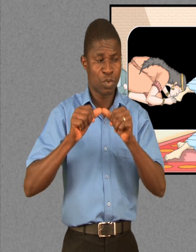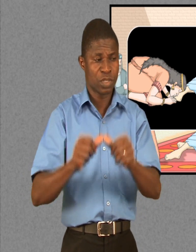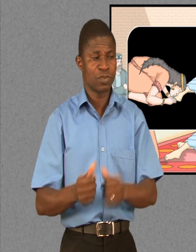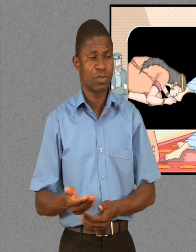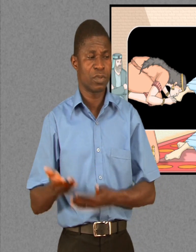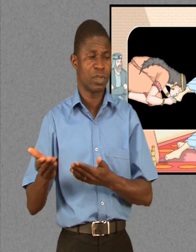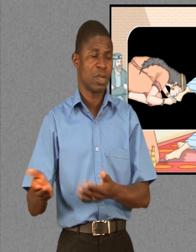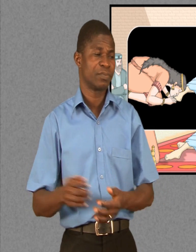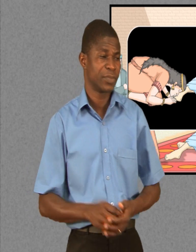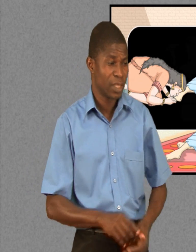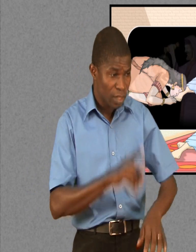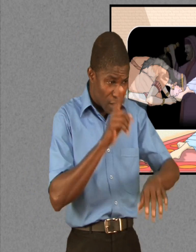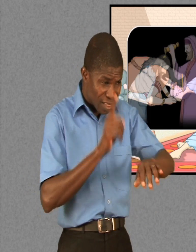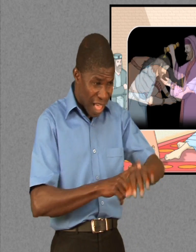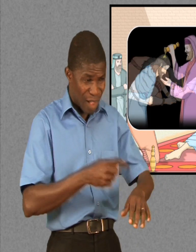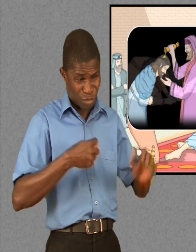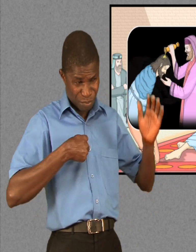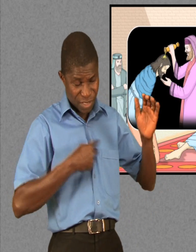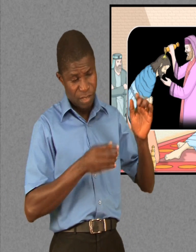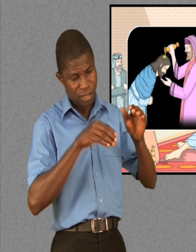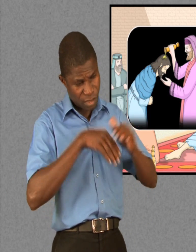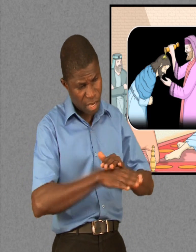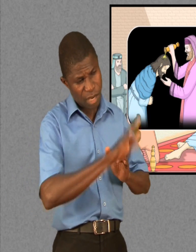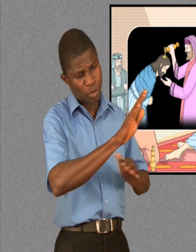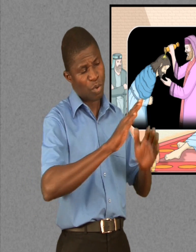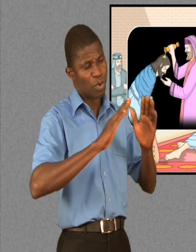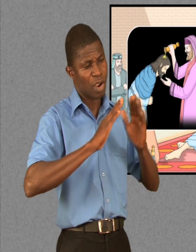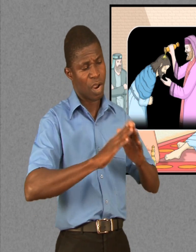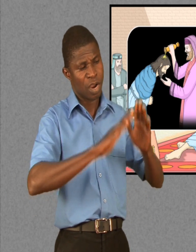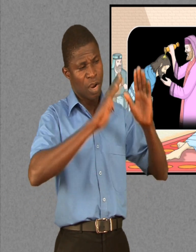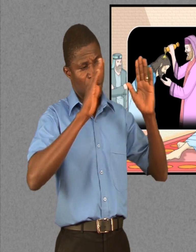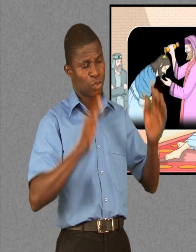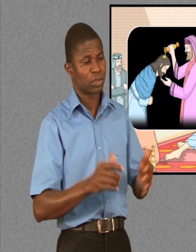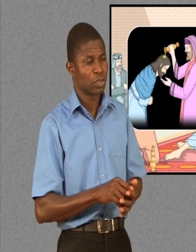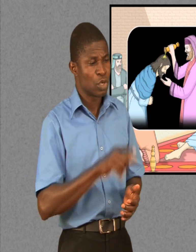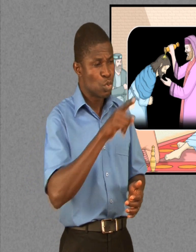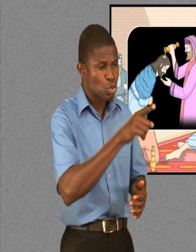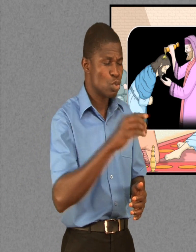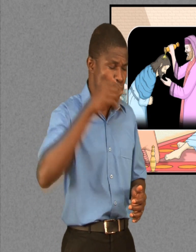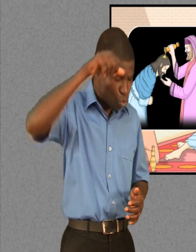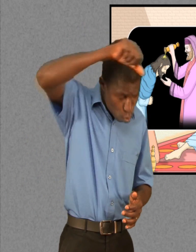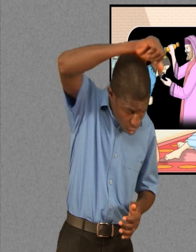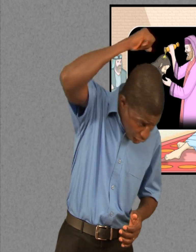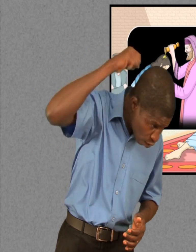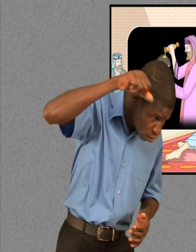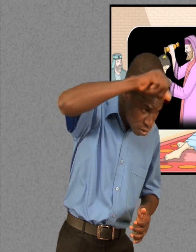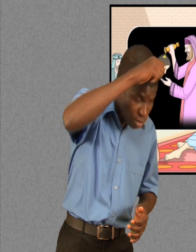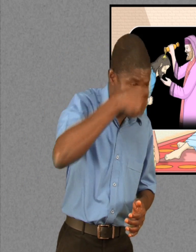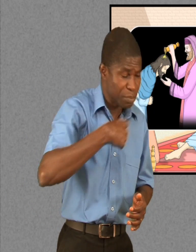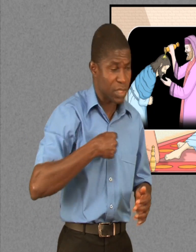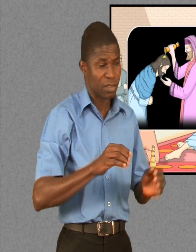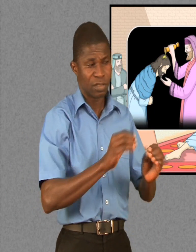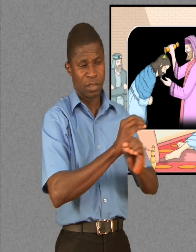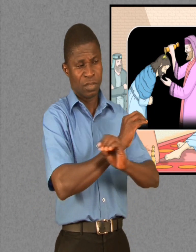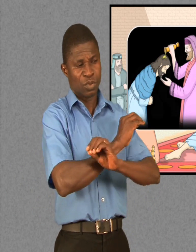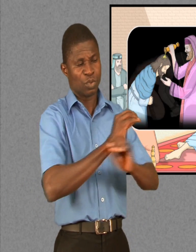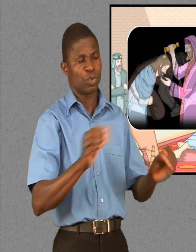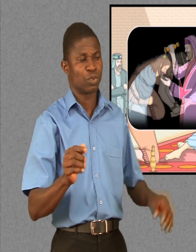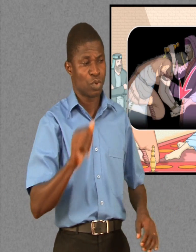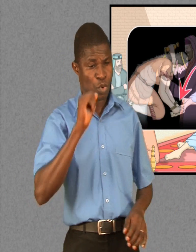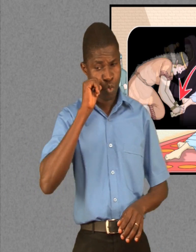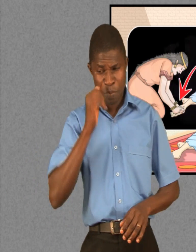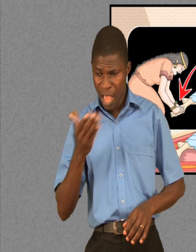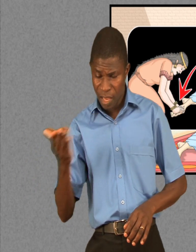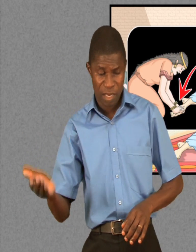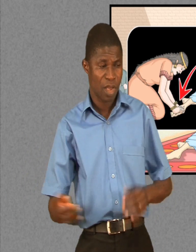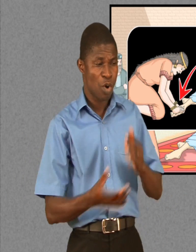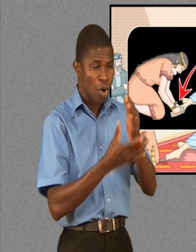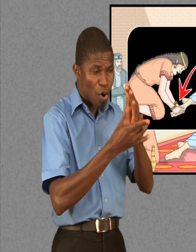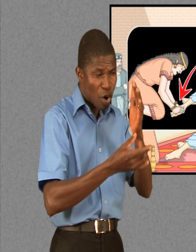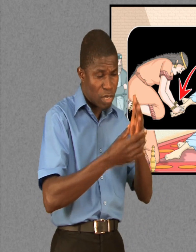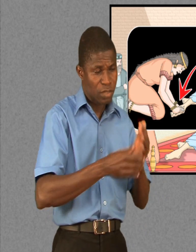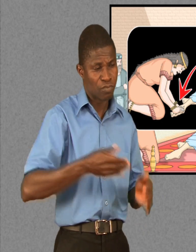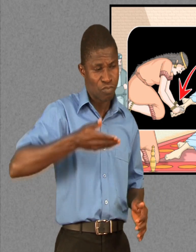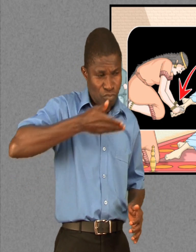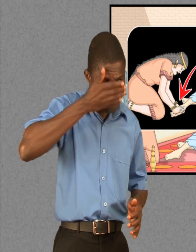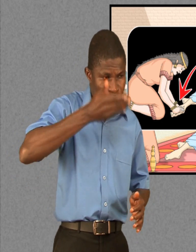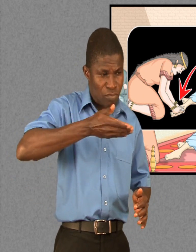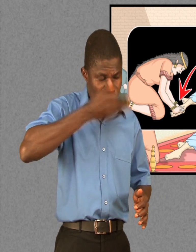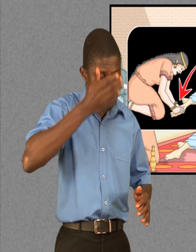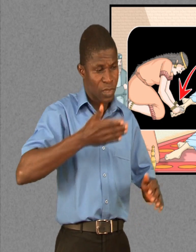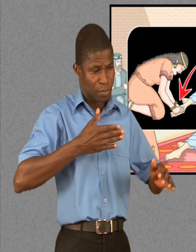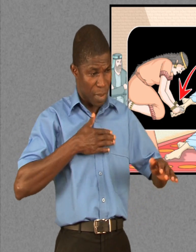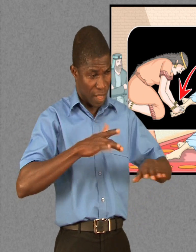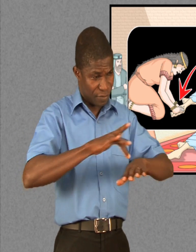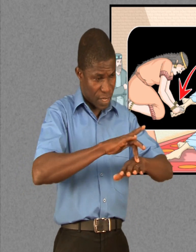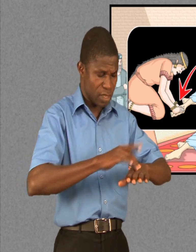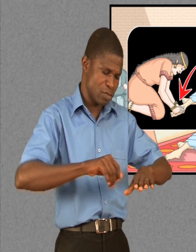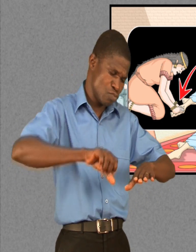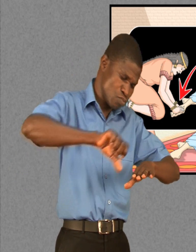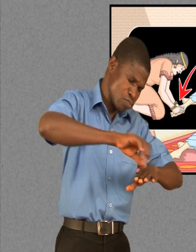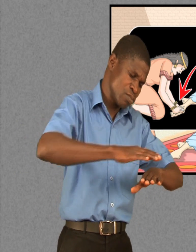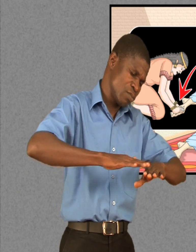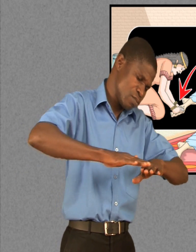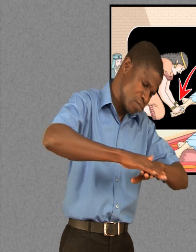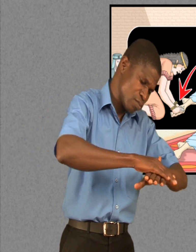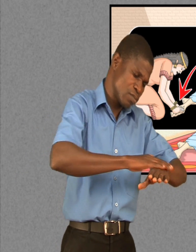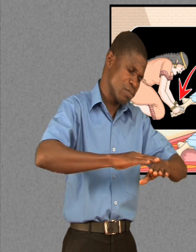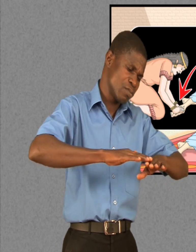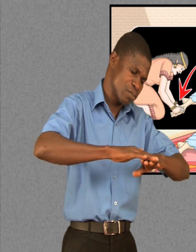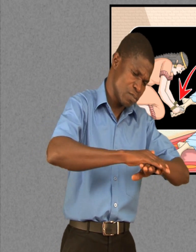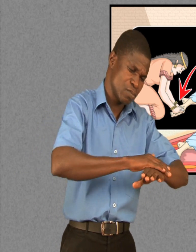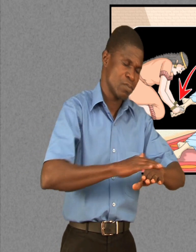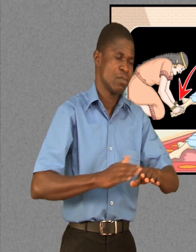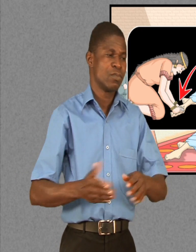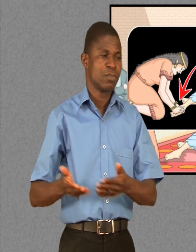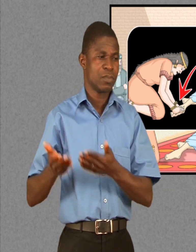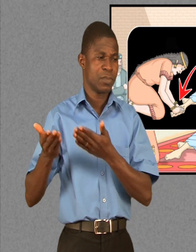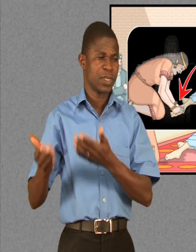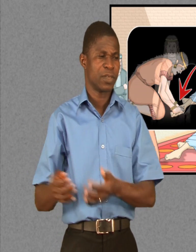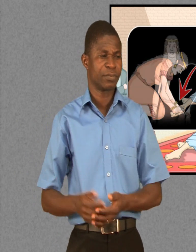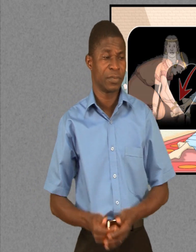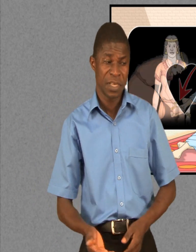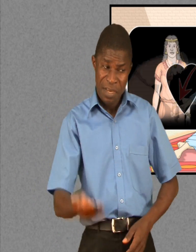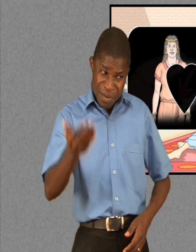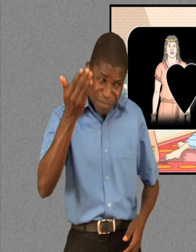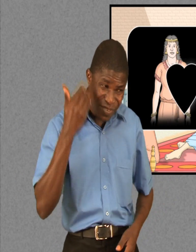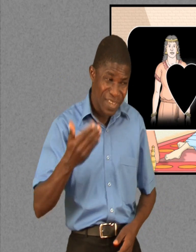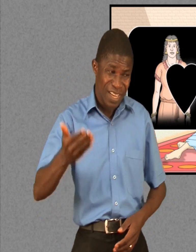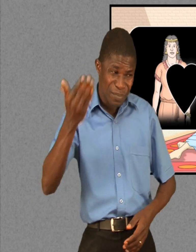You did not anoint My head with oil, but she has anointed My feet with perfume.